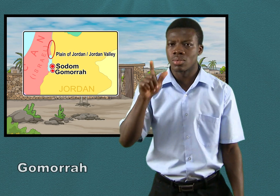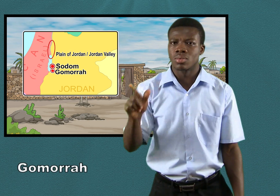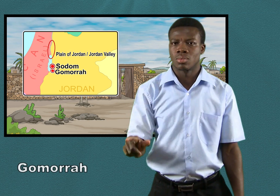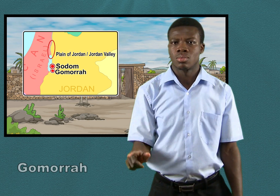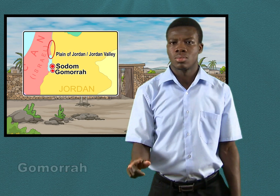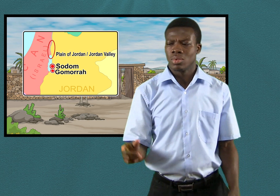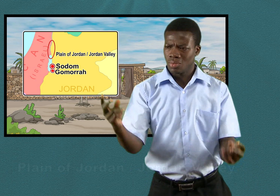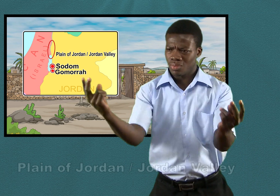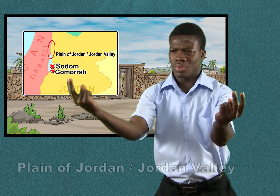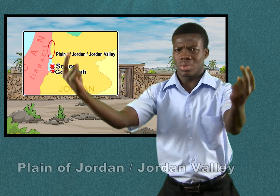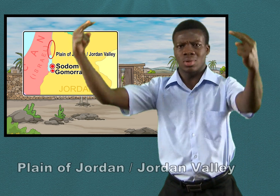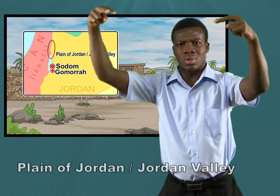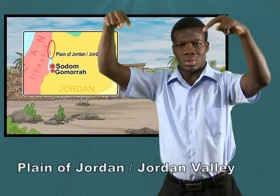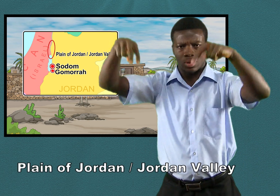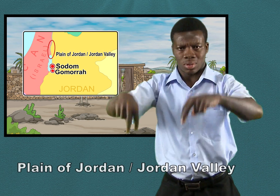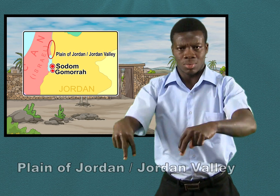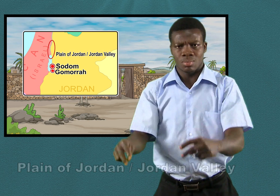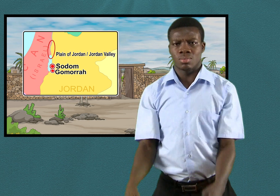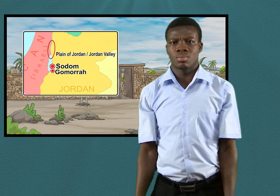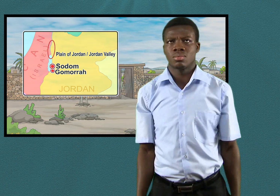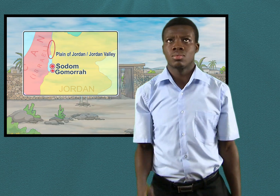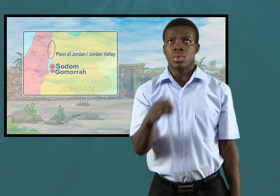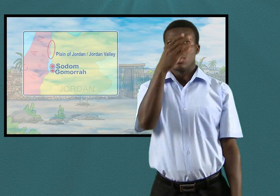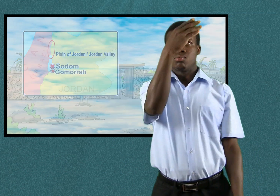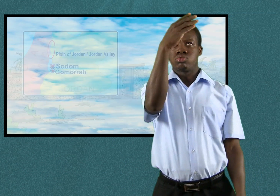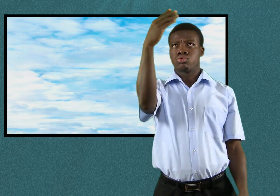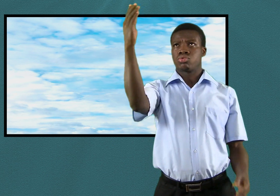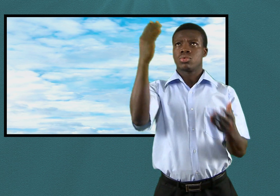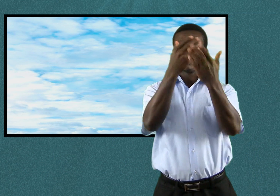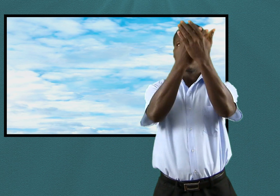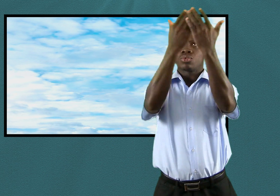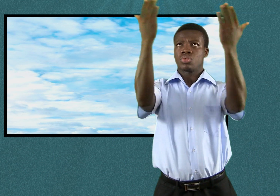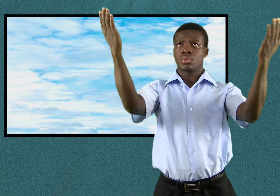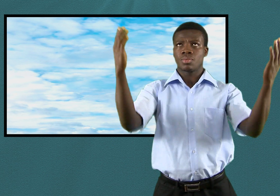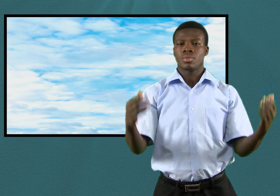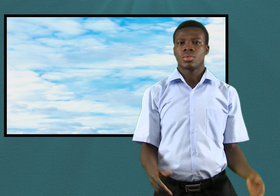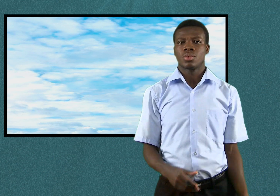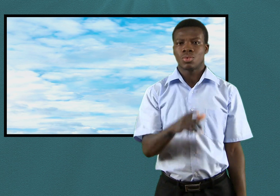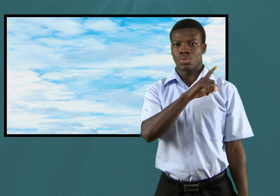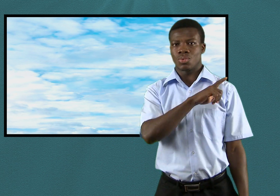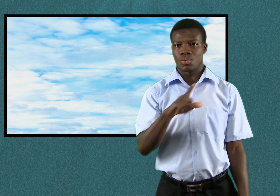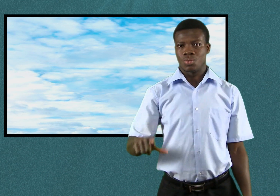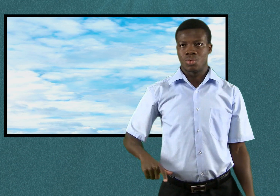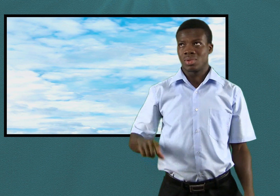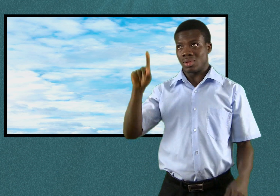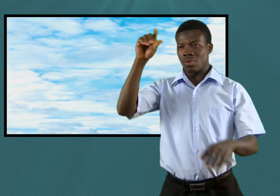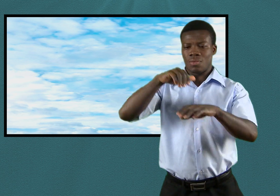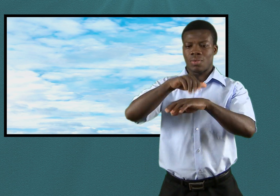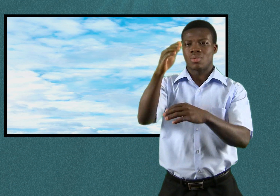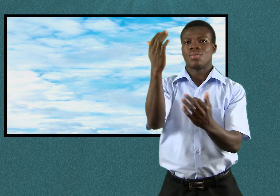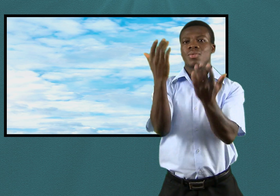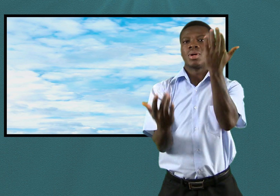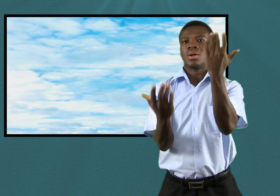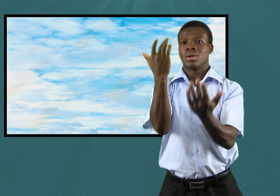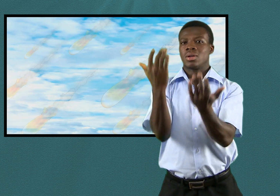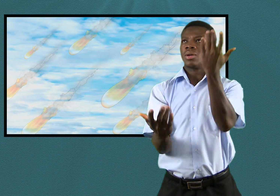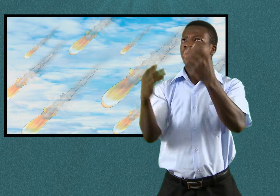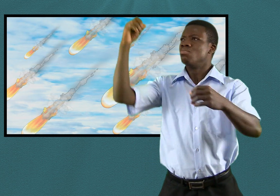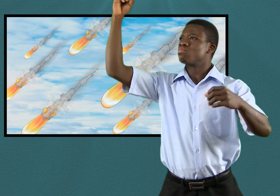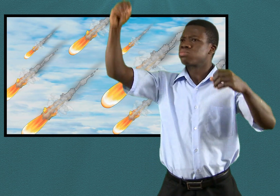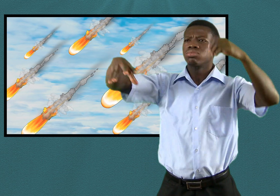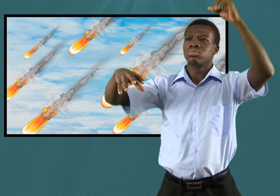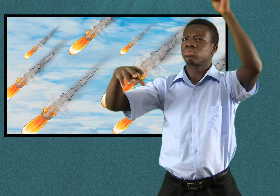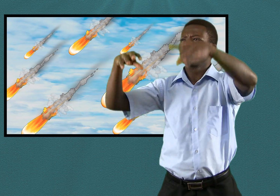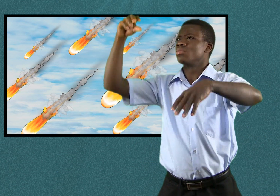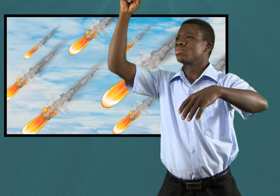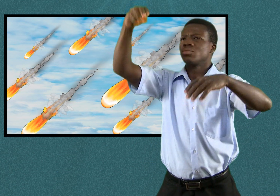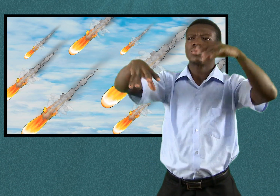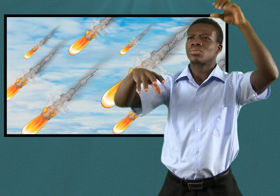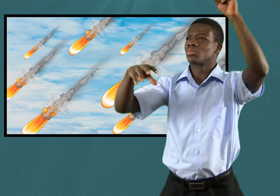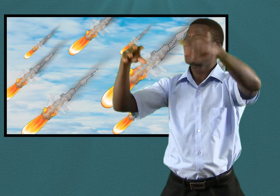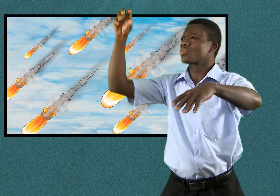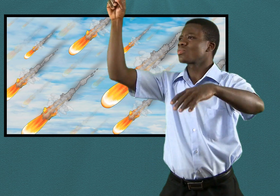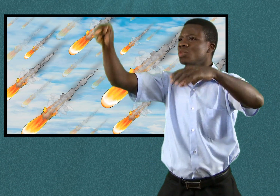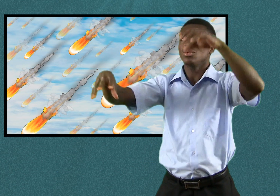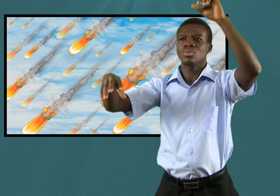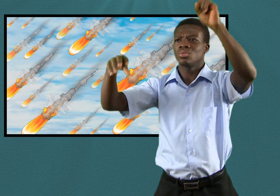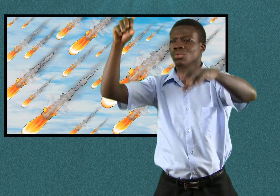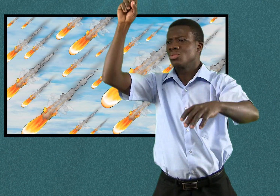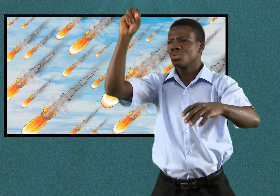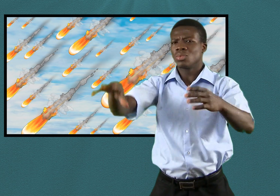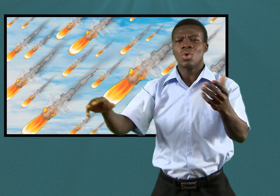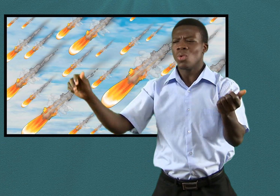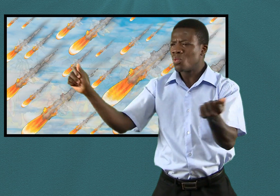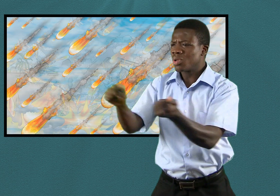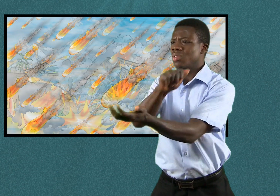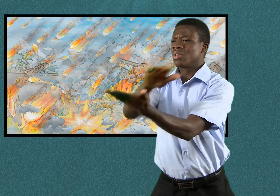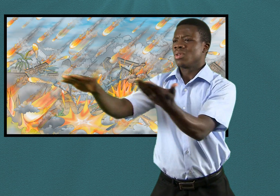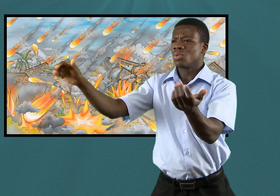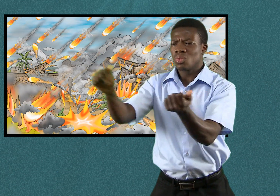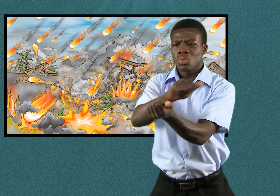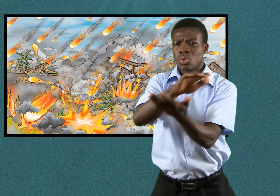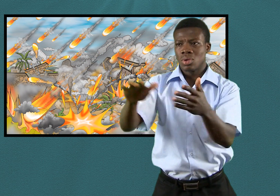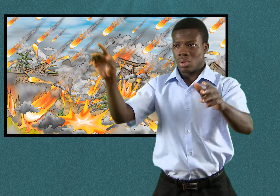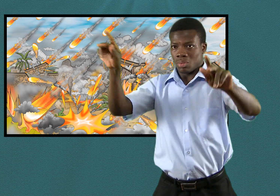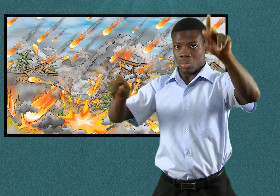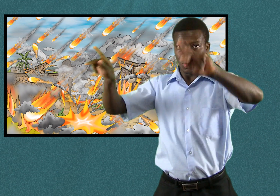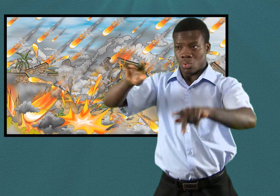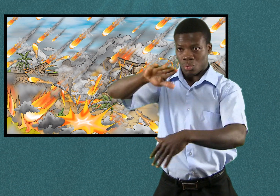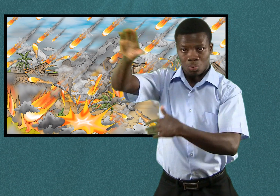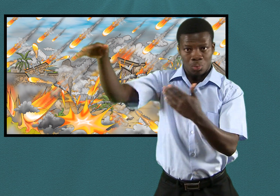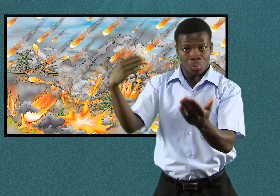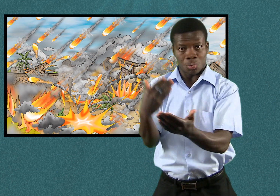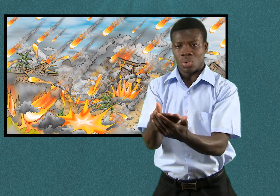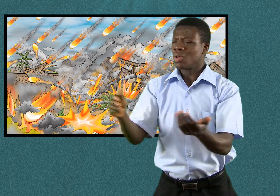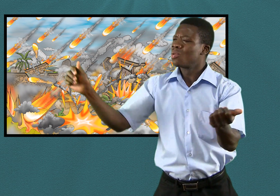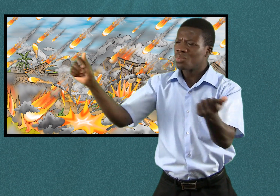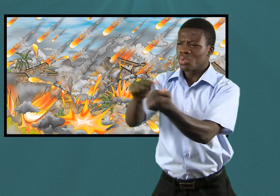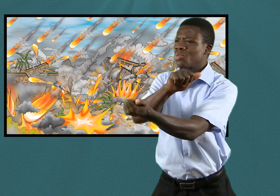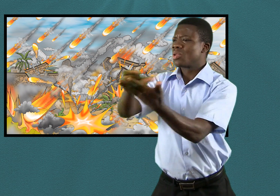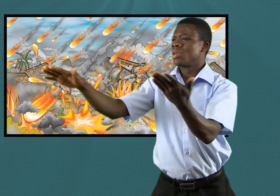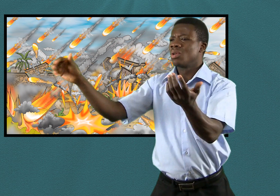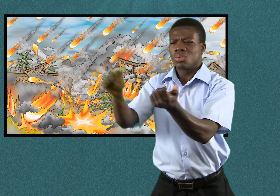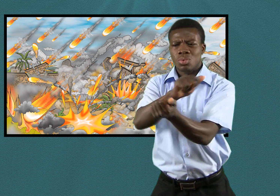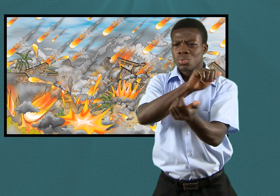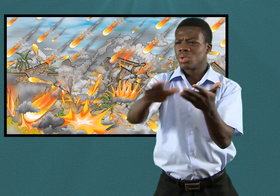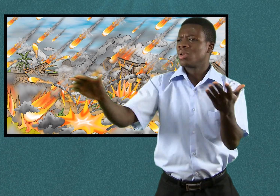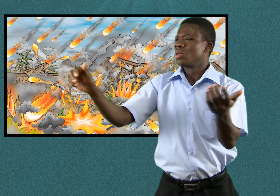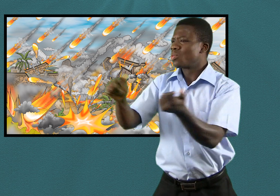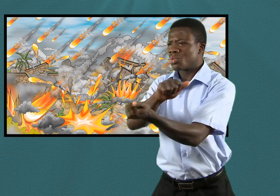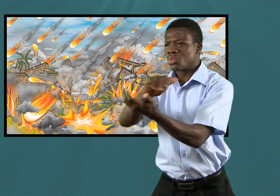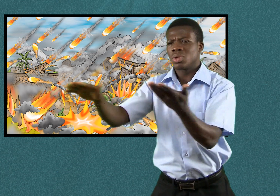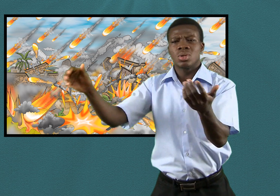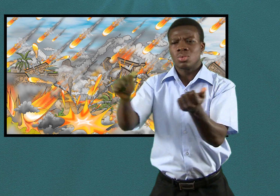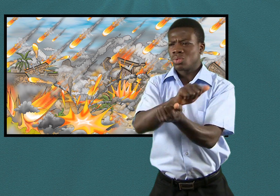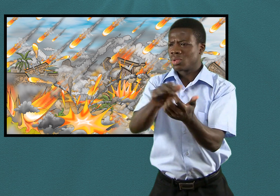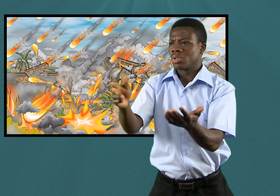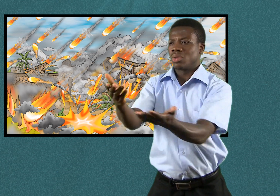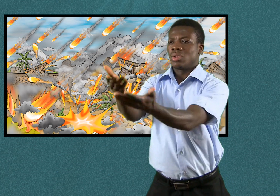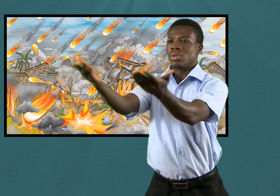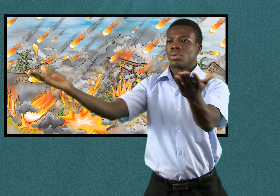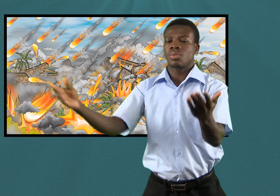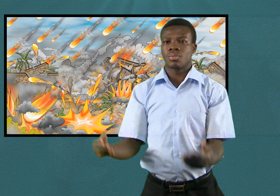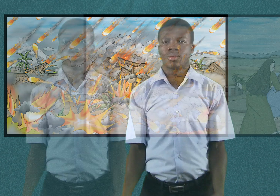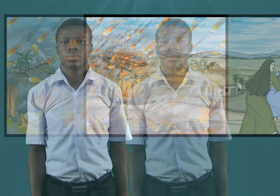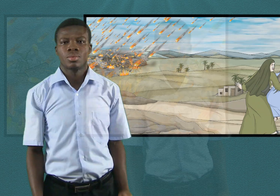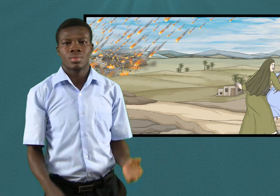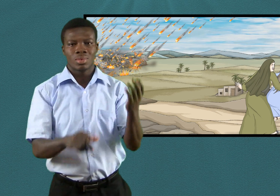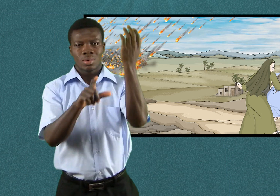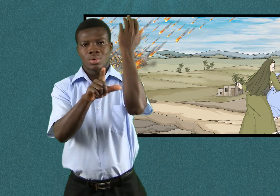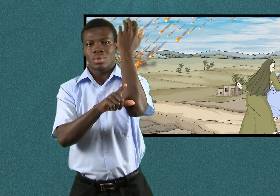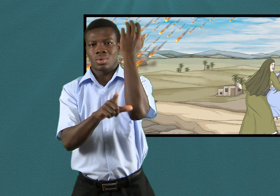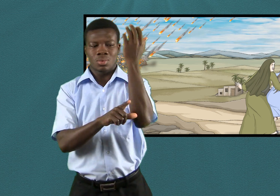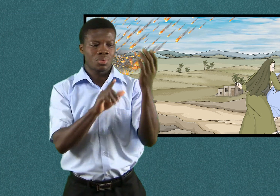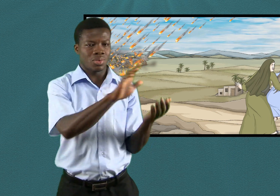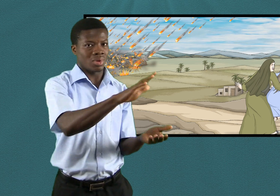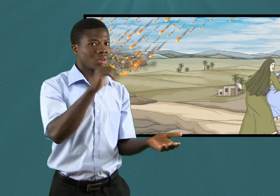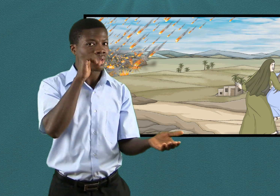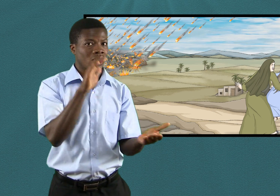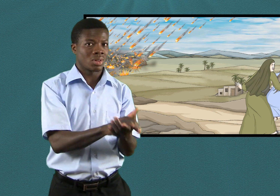Thus He destroyed these cities and the entire plain, including all the inhabitants of the cities and everything that grew on the ground.